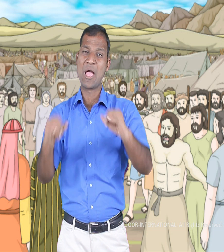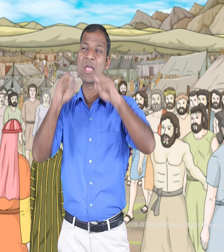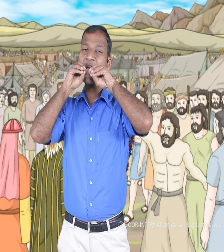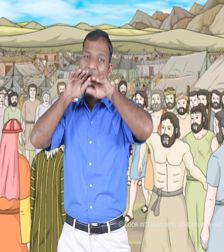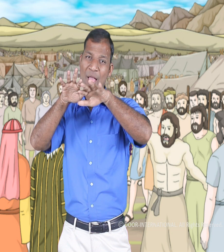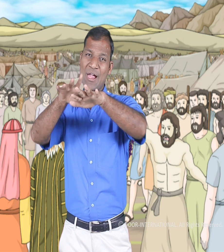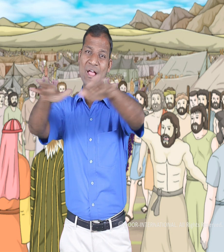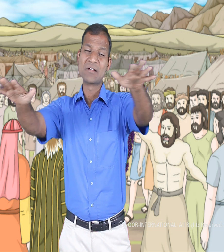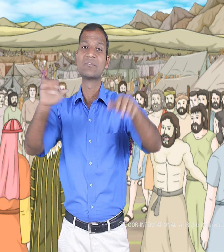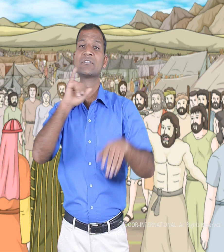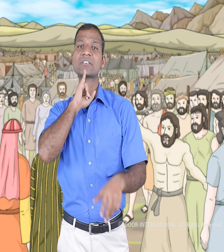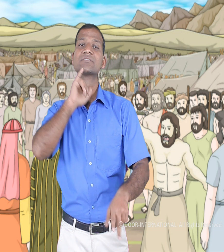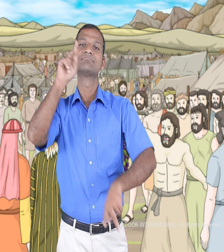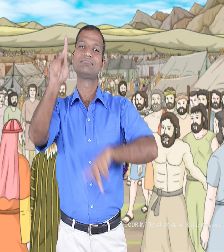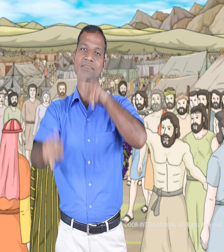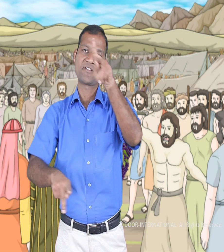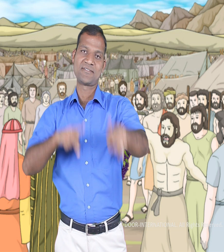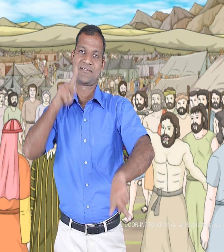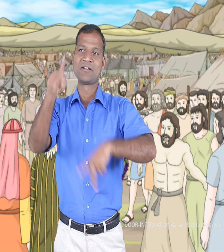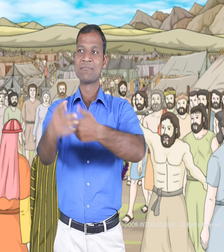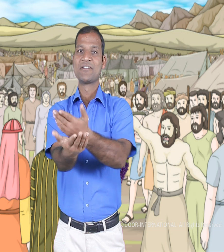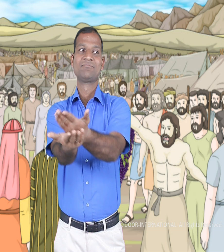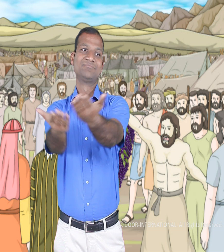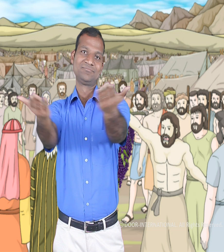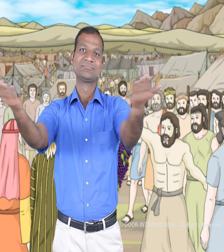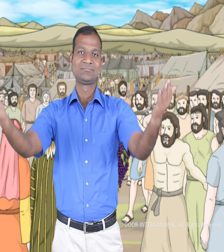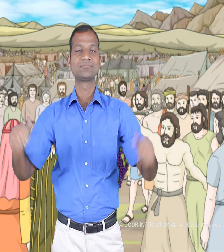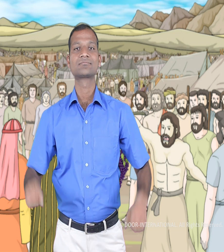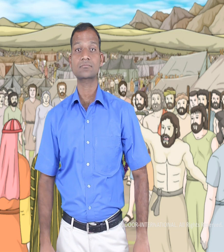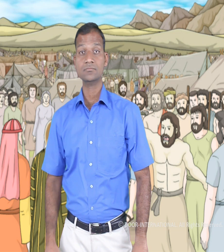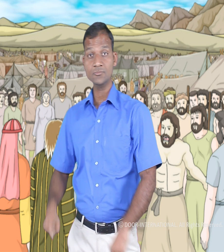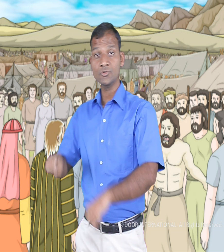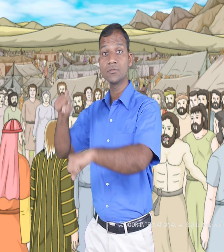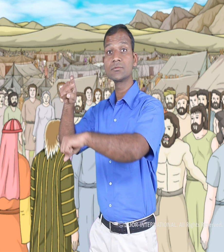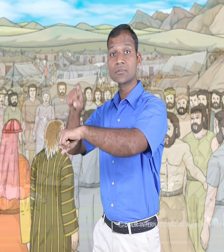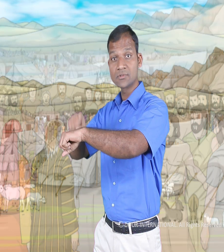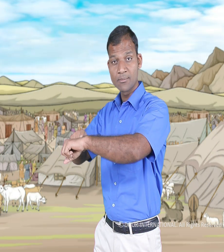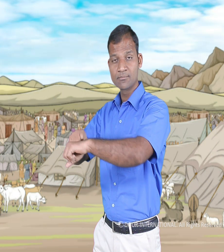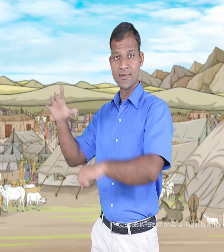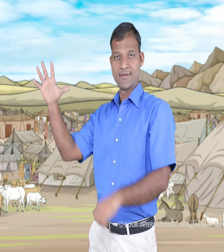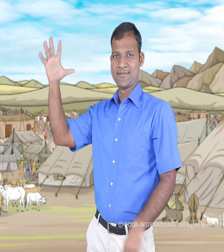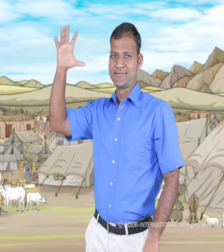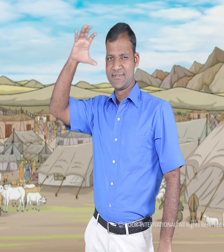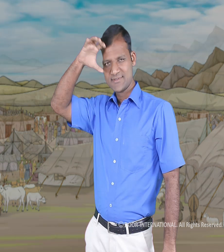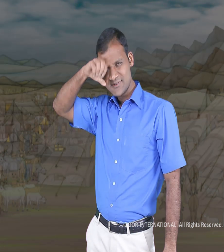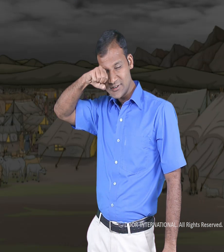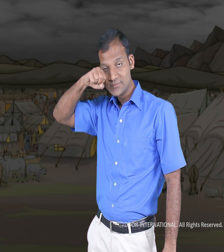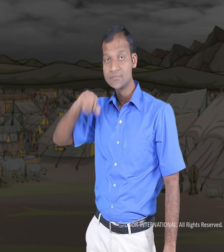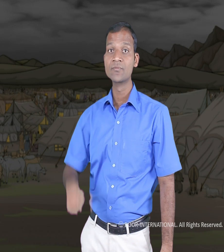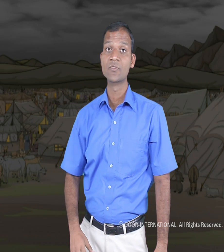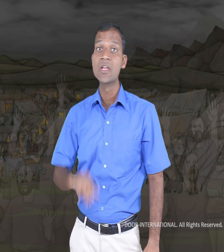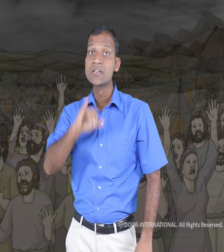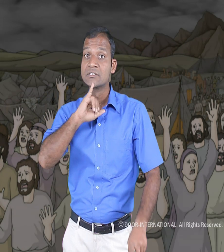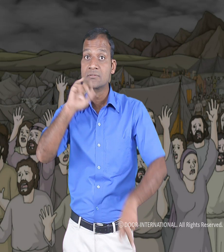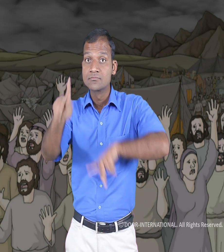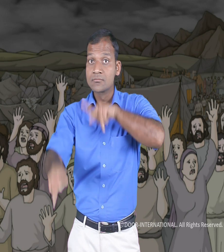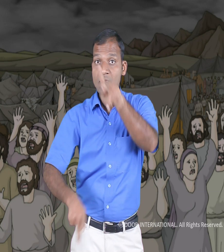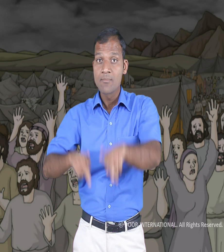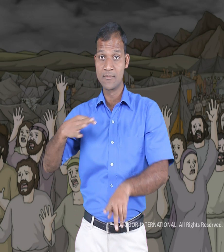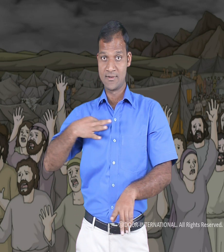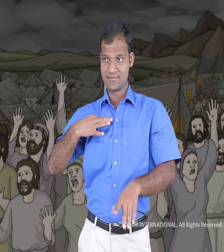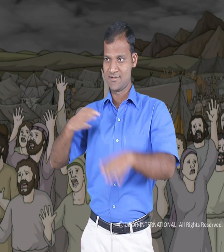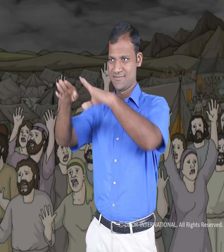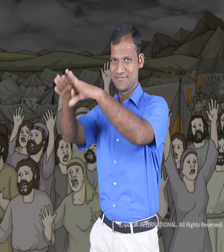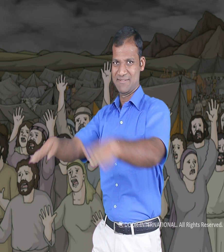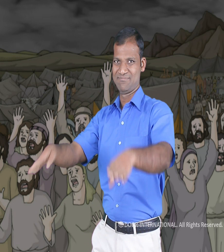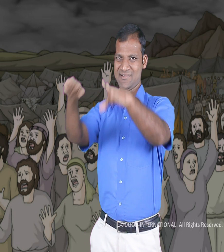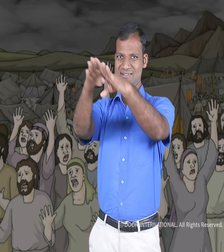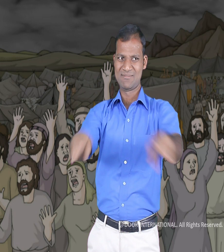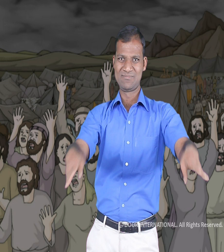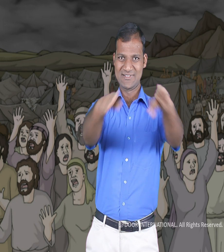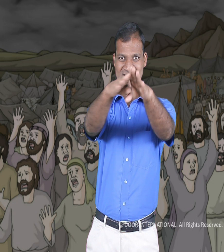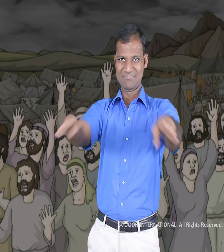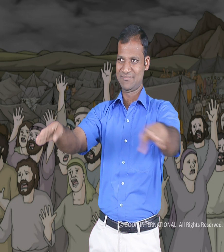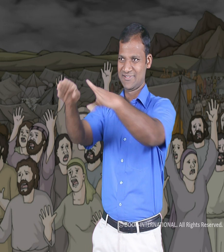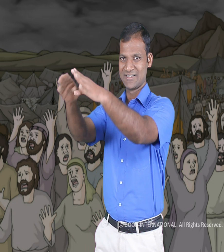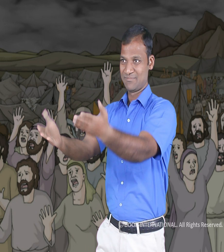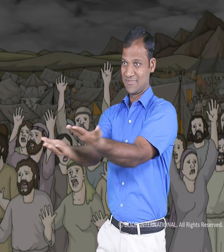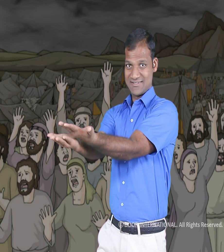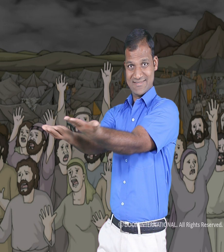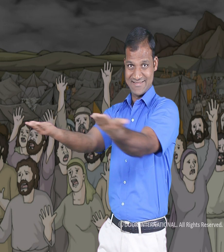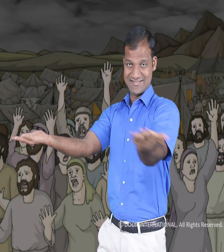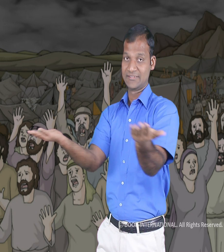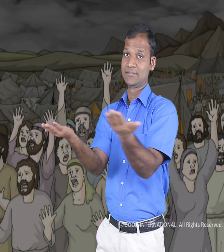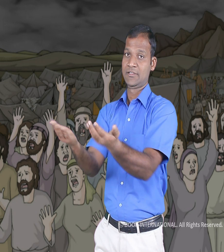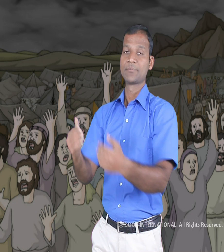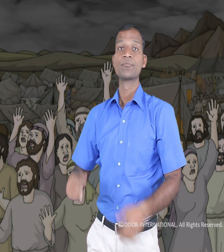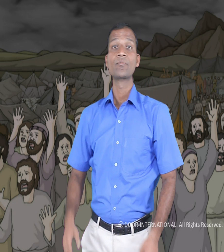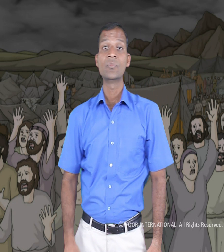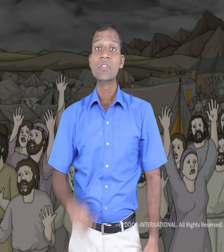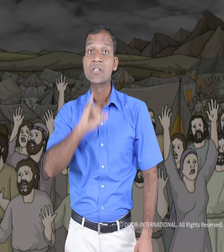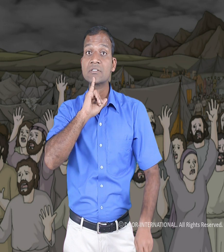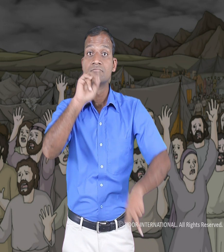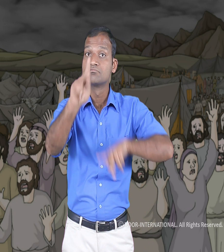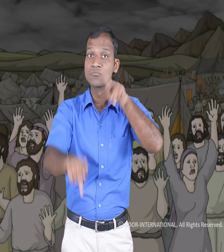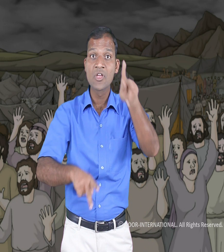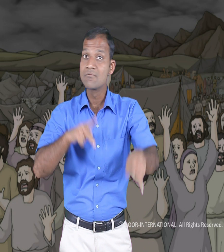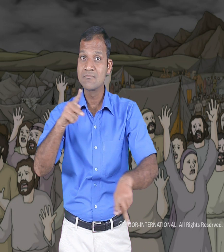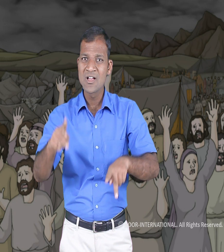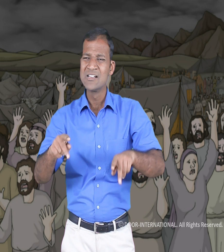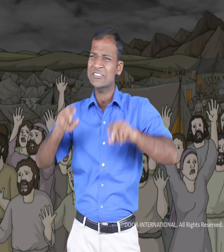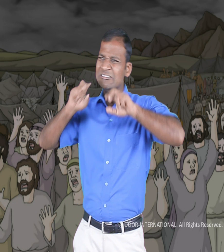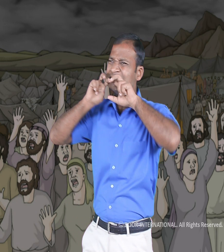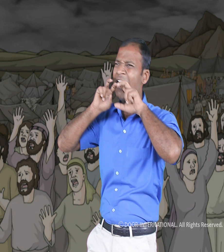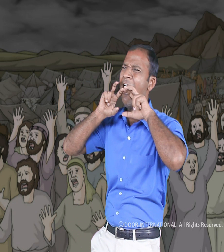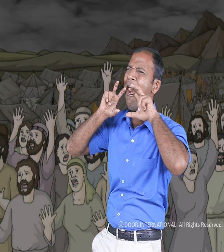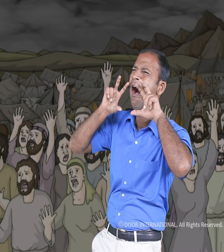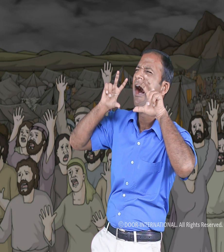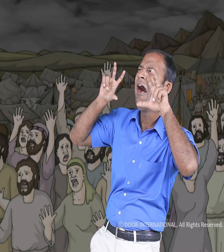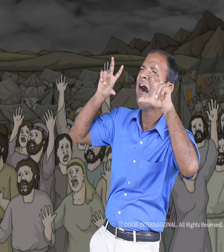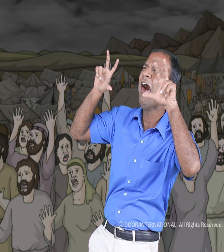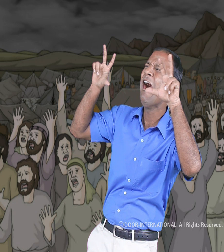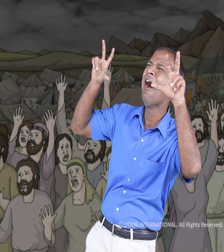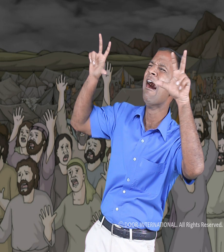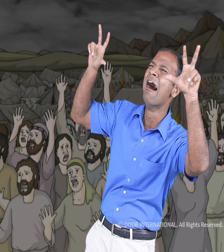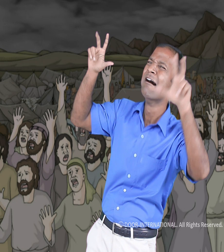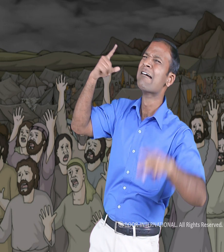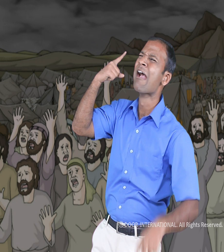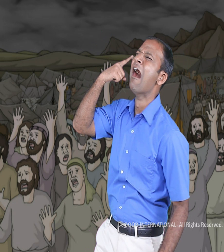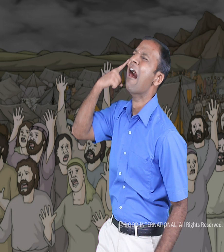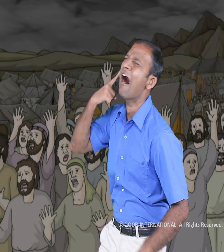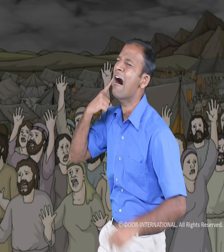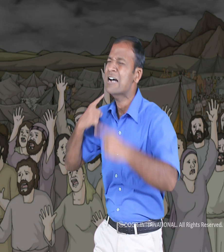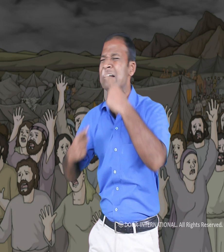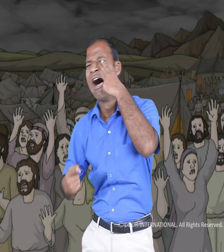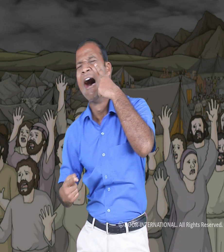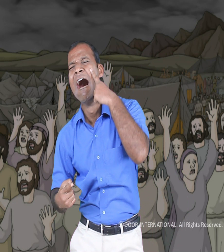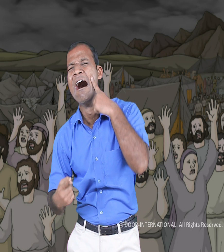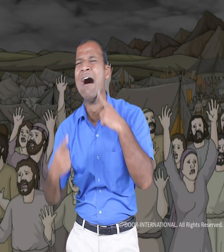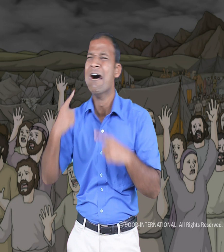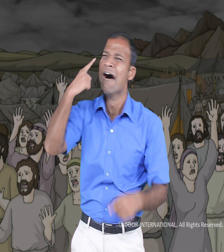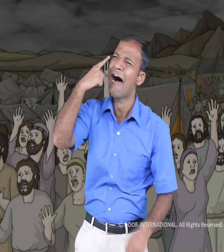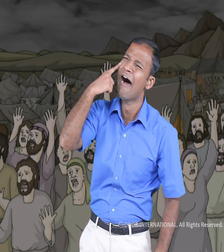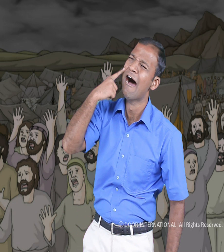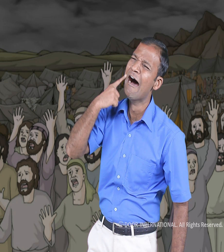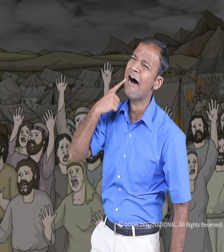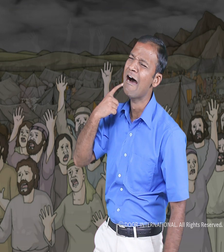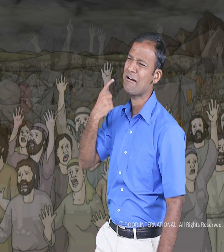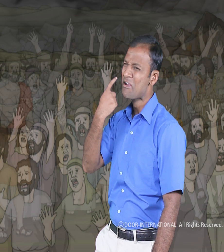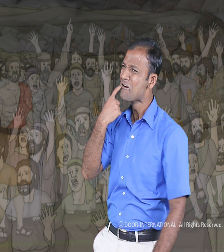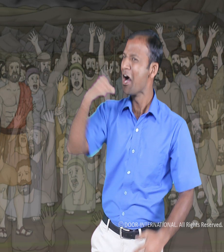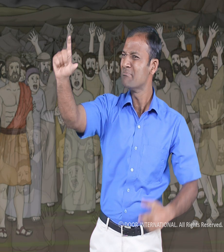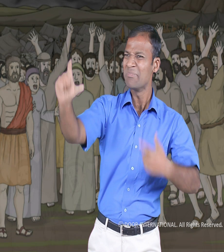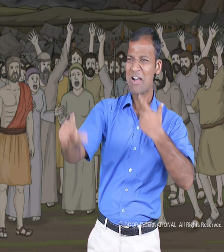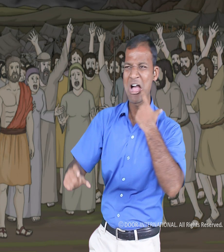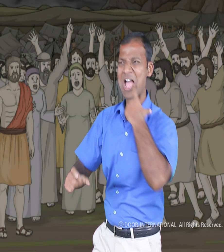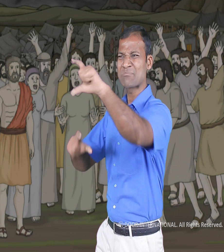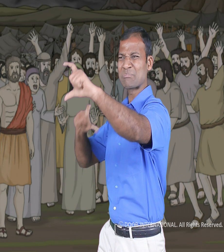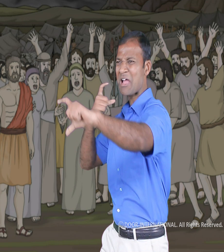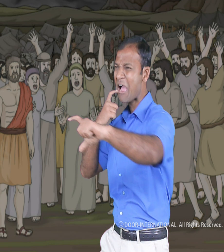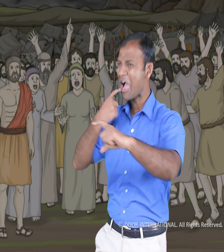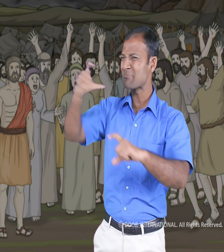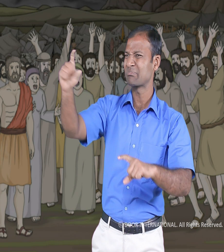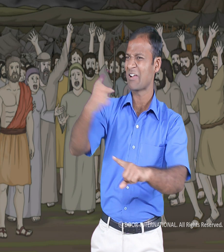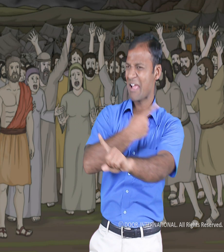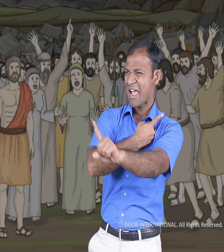Then the whole congregation lifted up their voices and cried out, and that night the people wept.